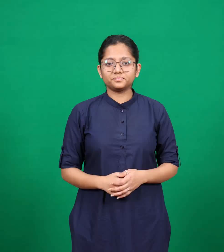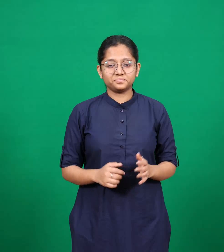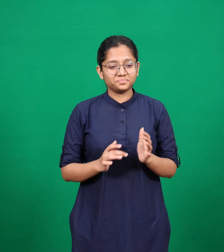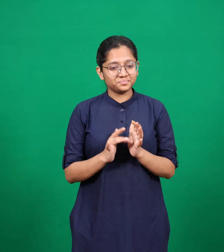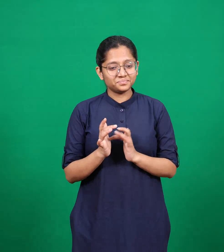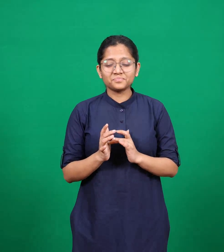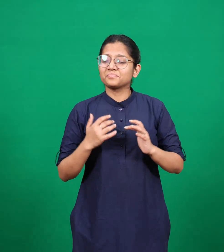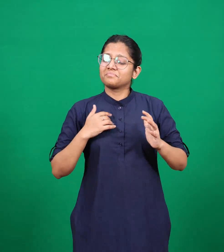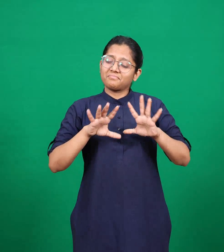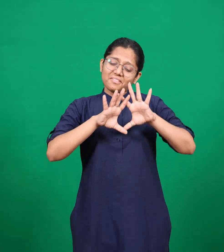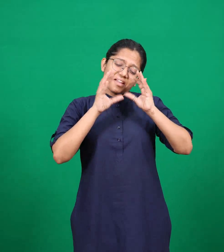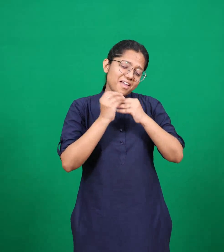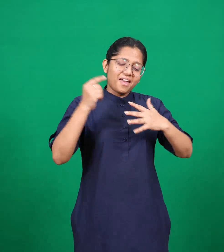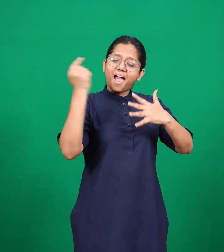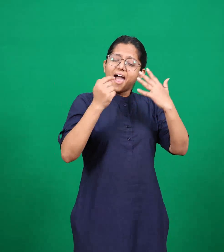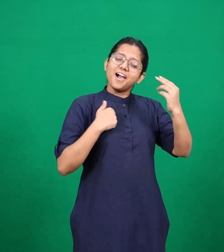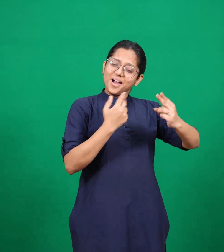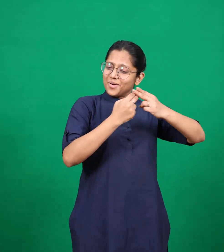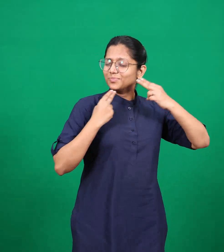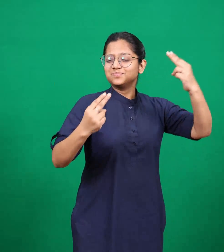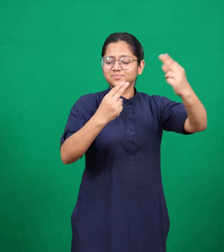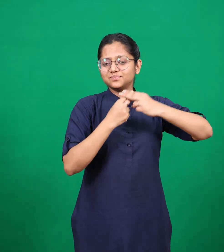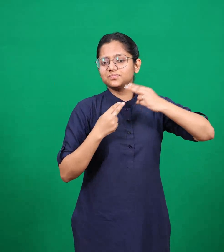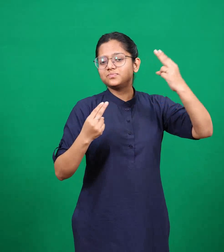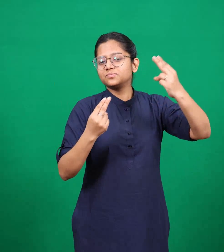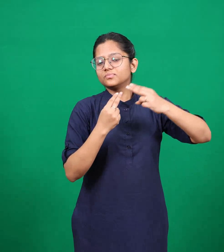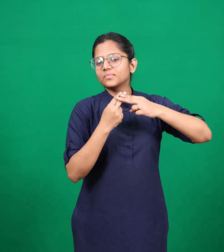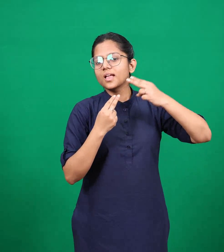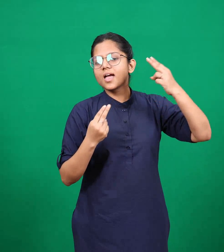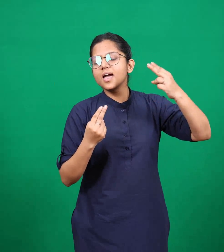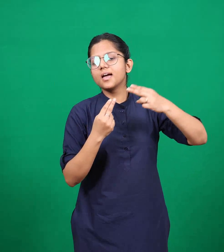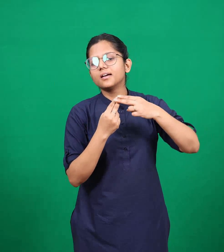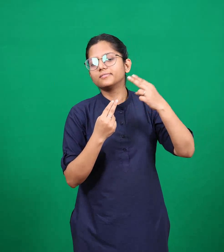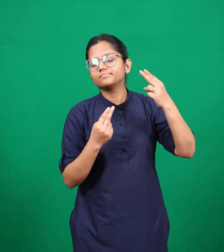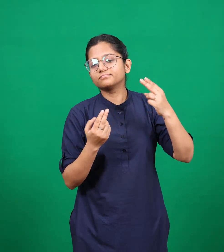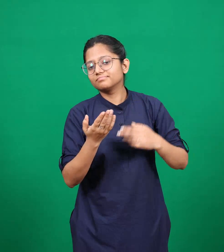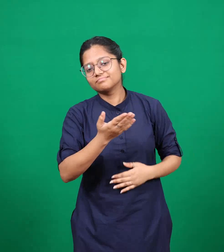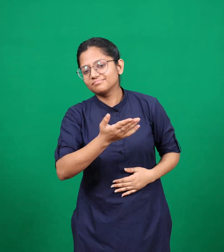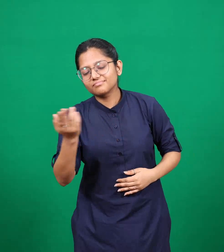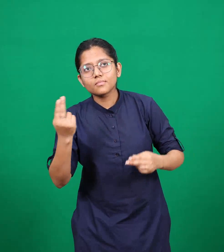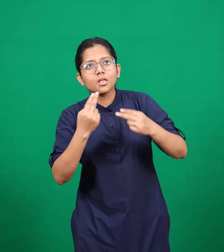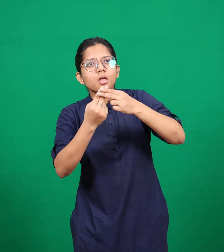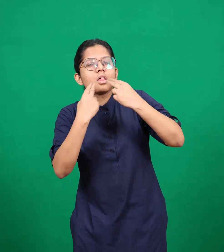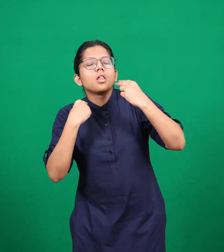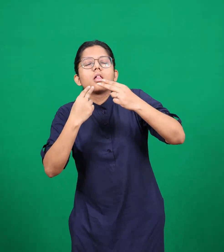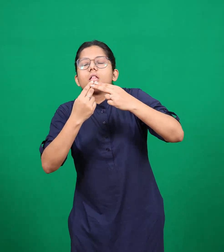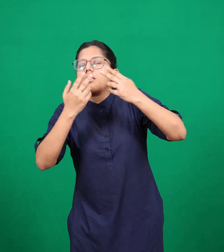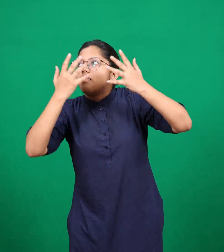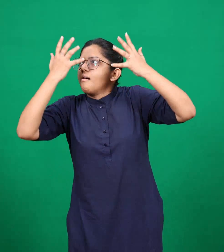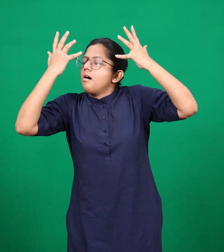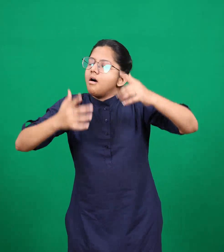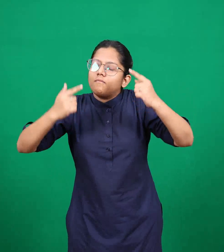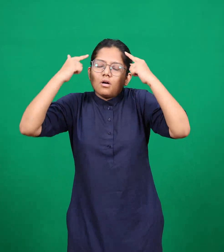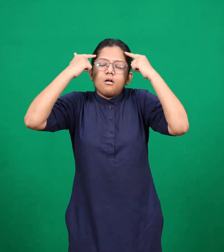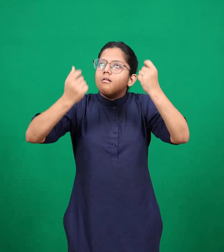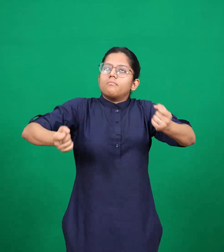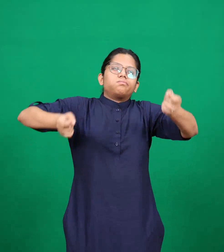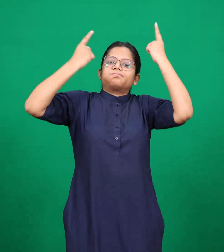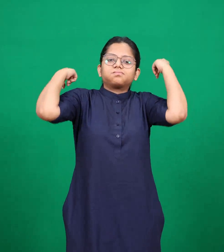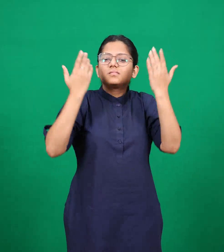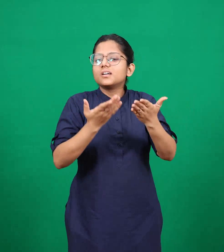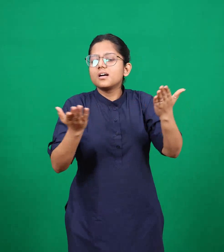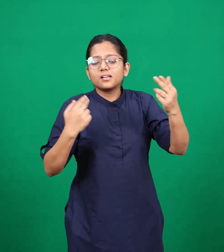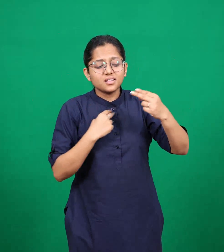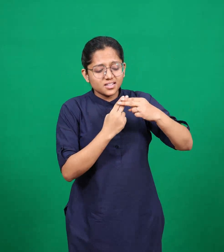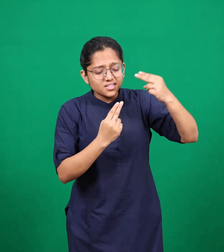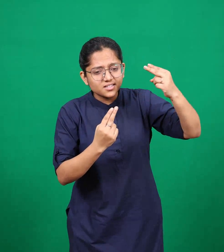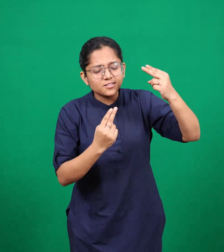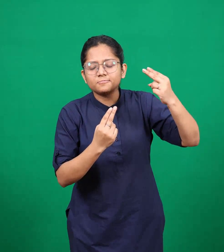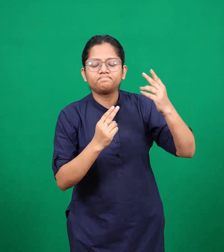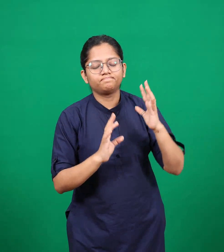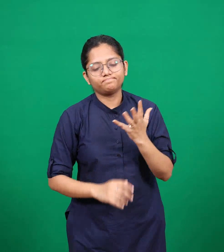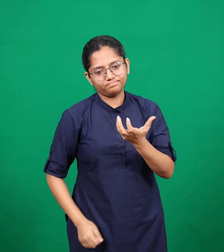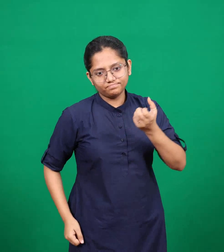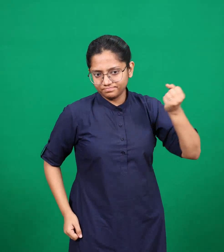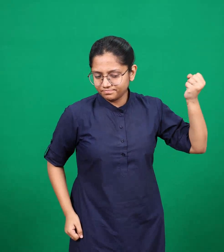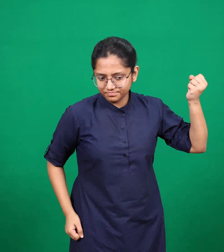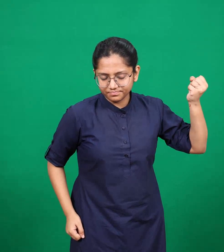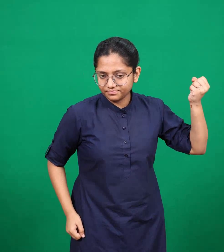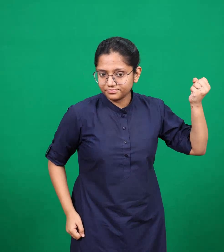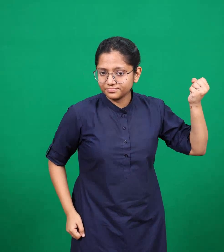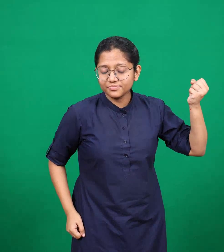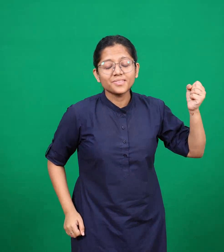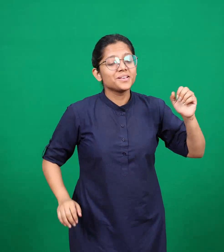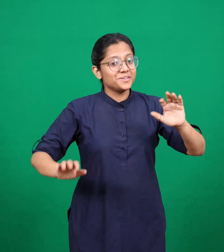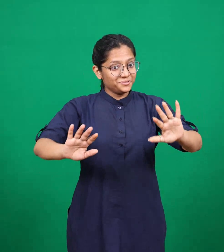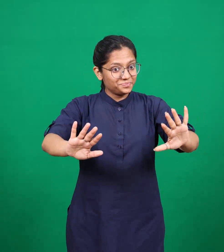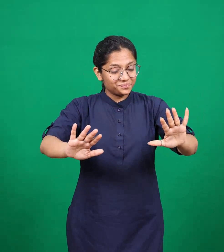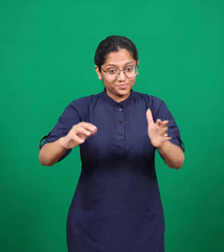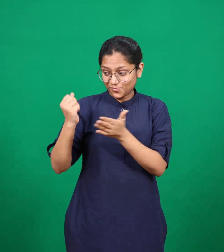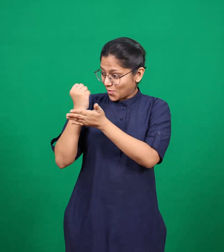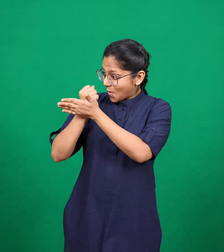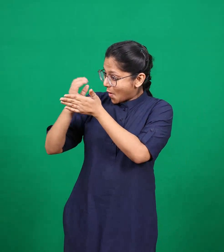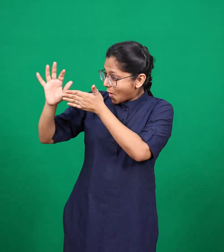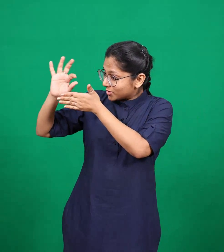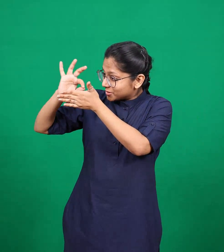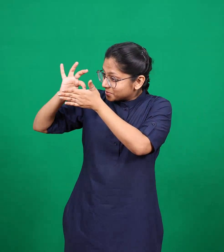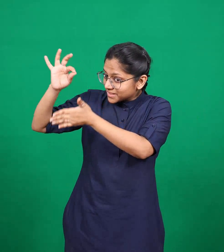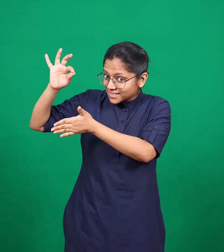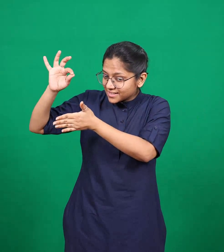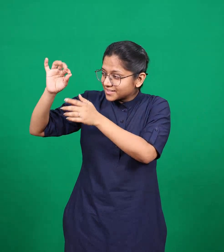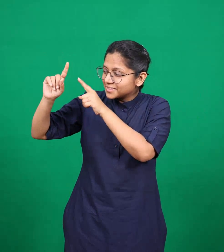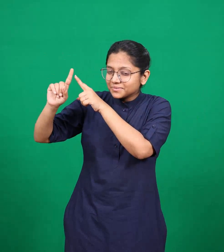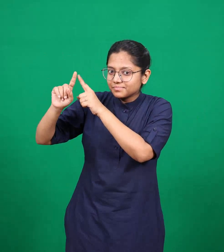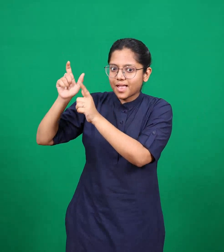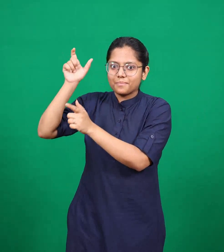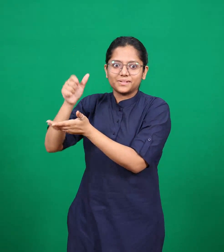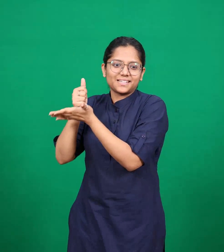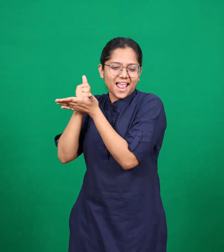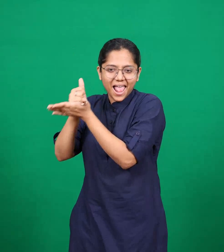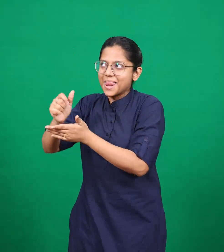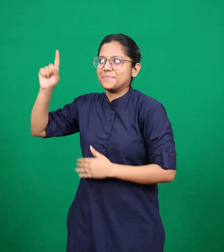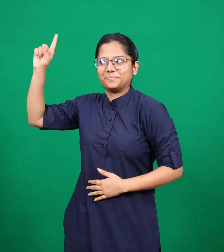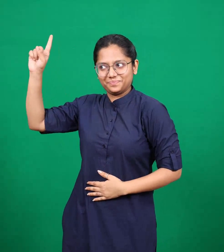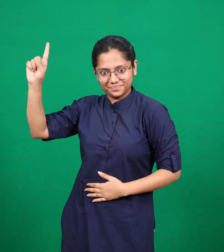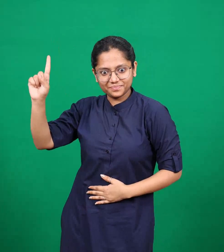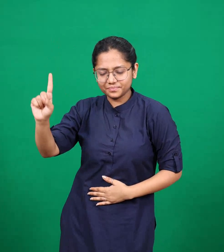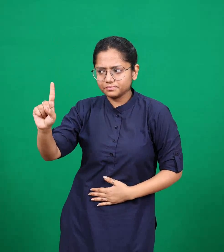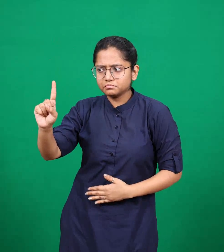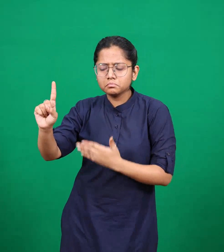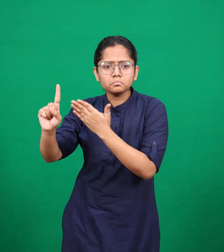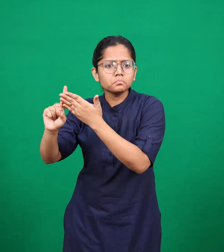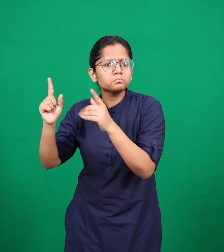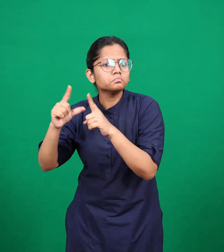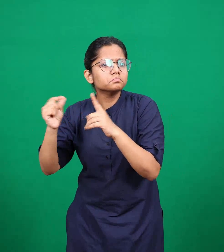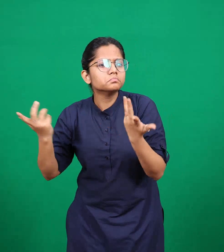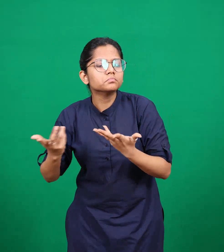I still have much to tell you, but you cannot yet bear to hear it.